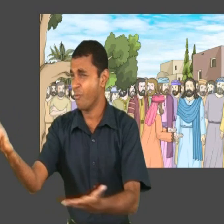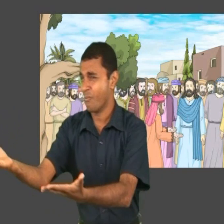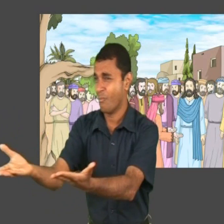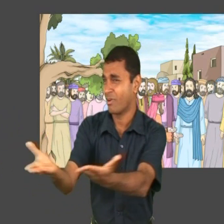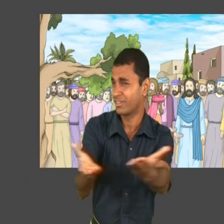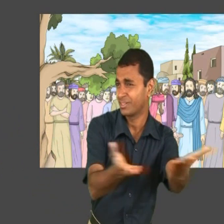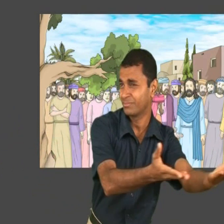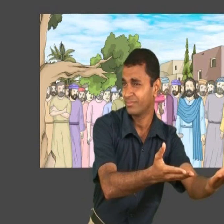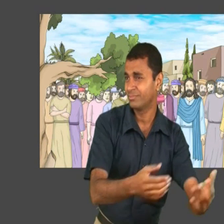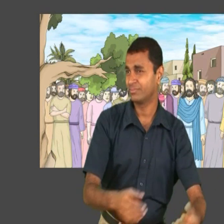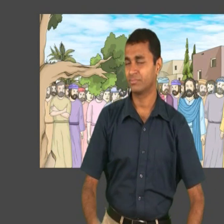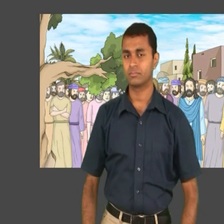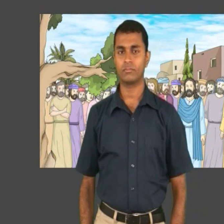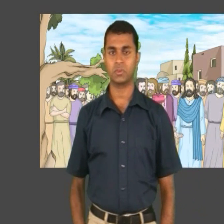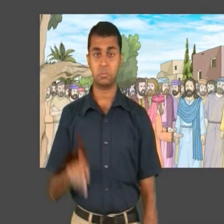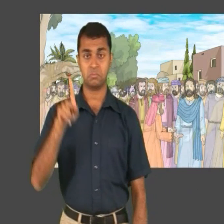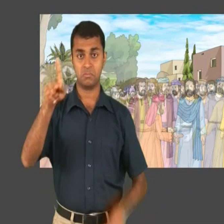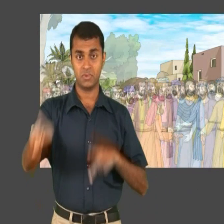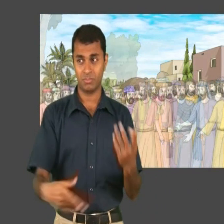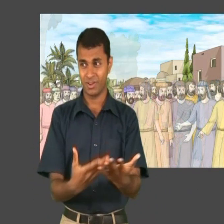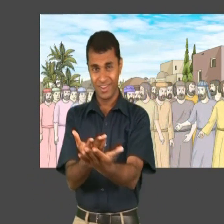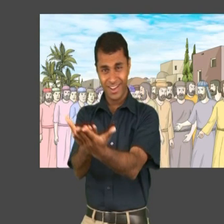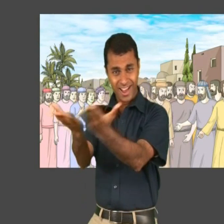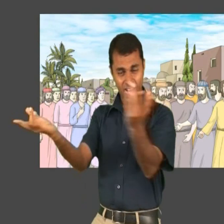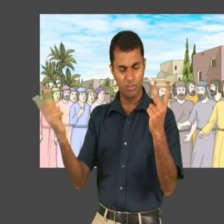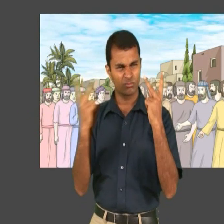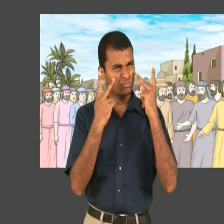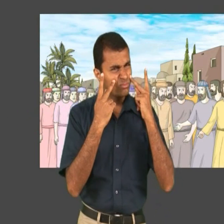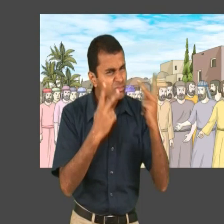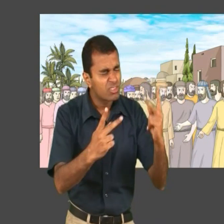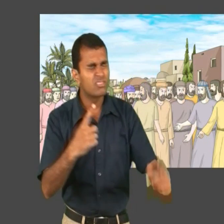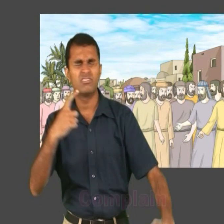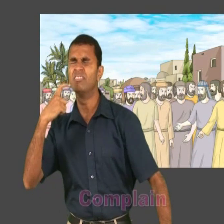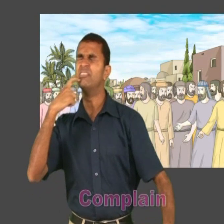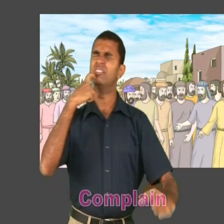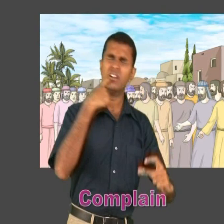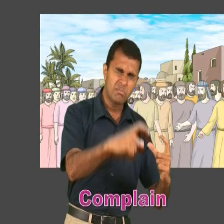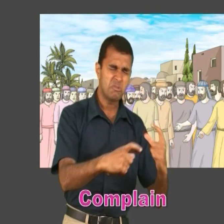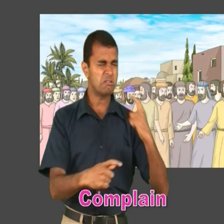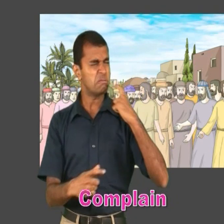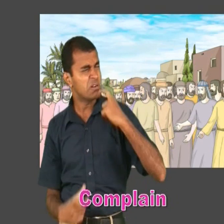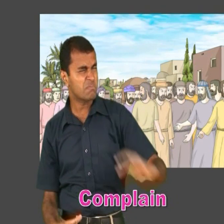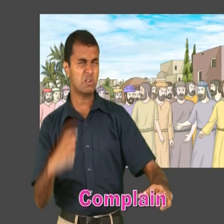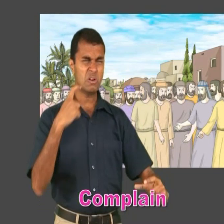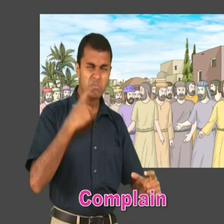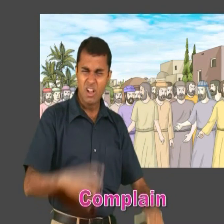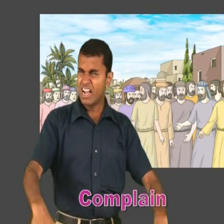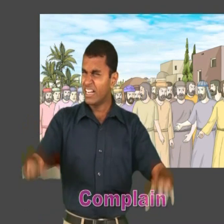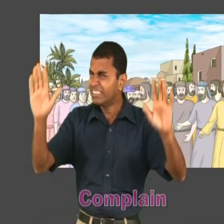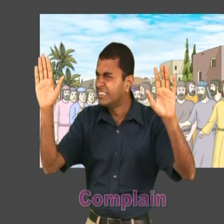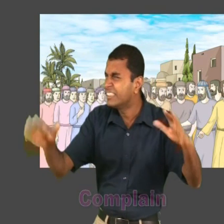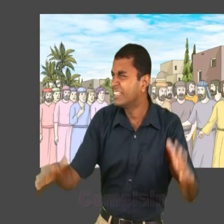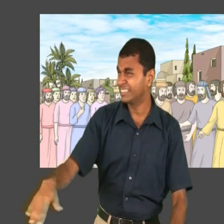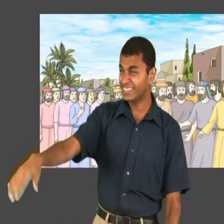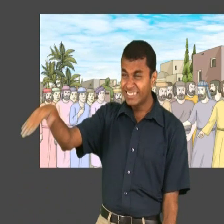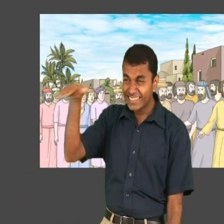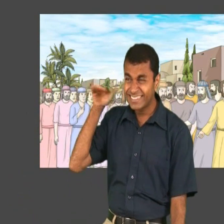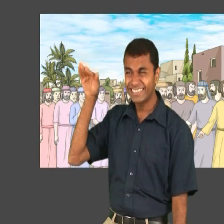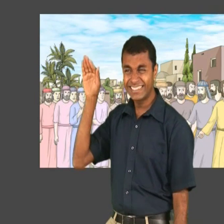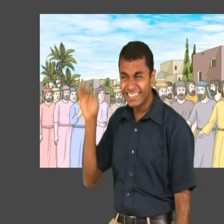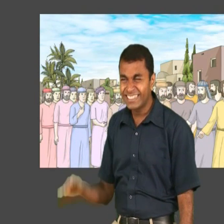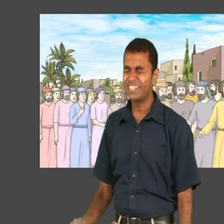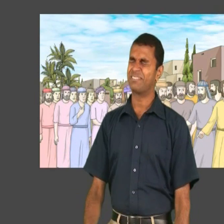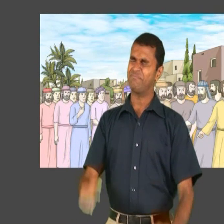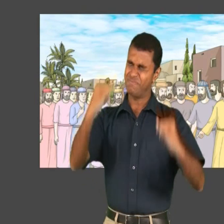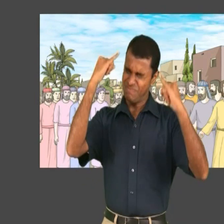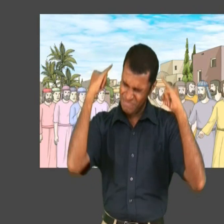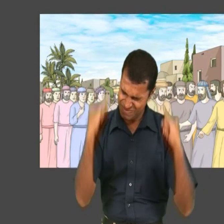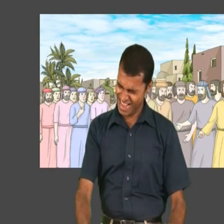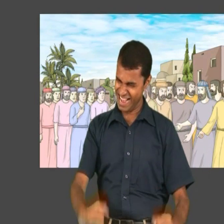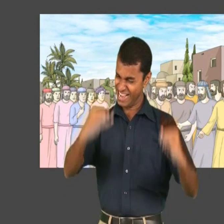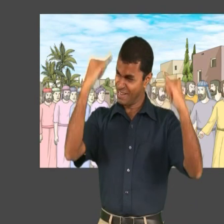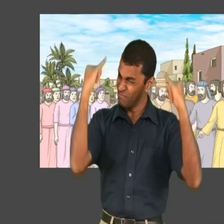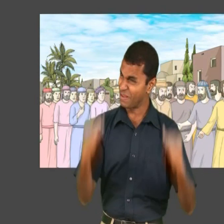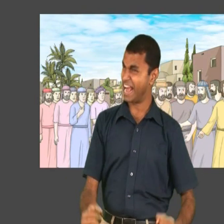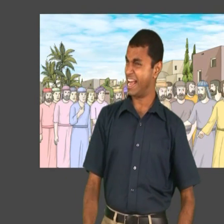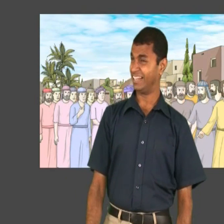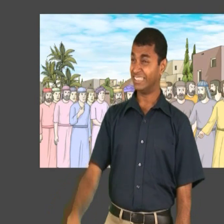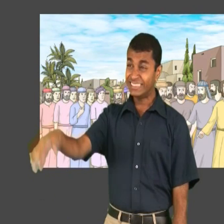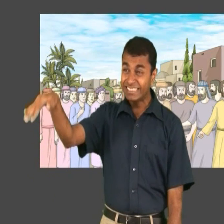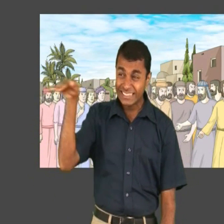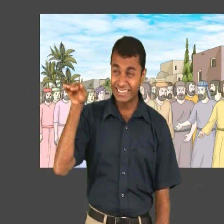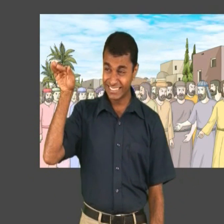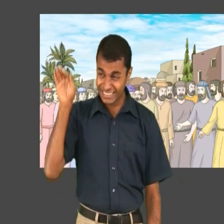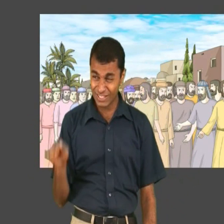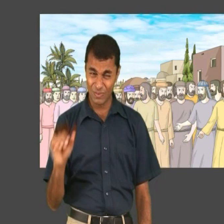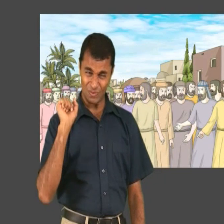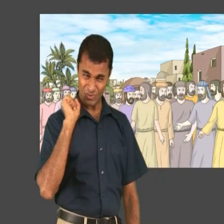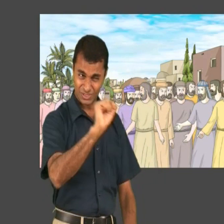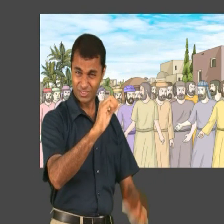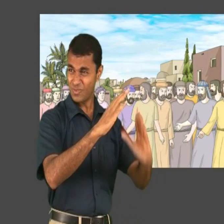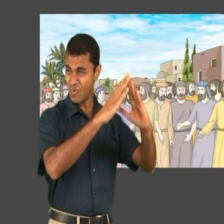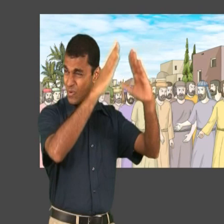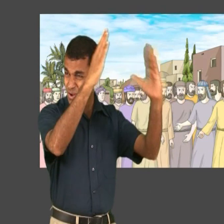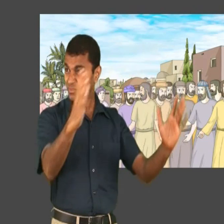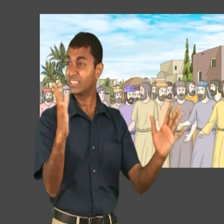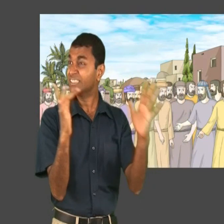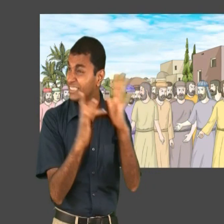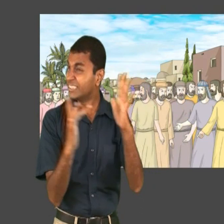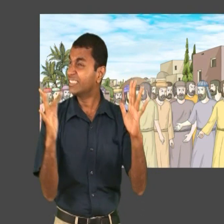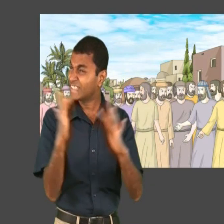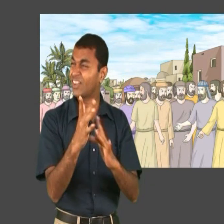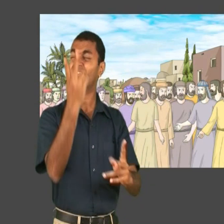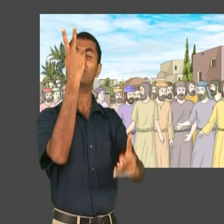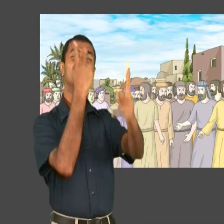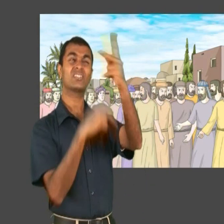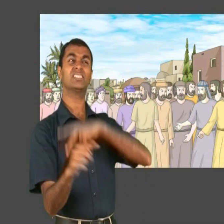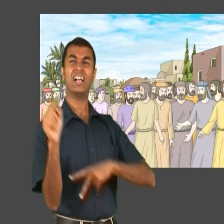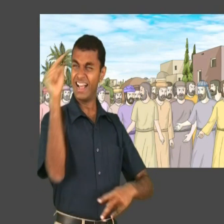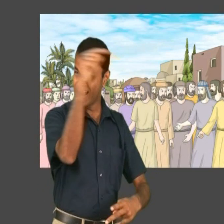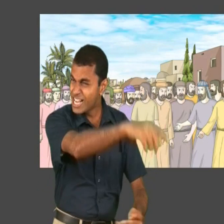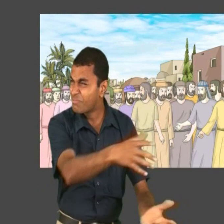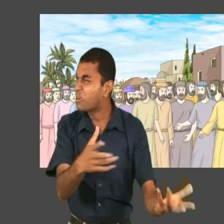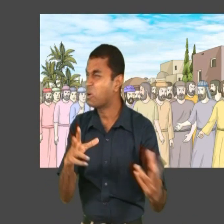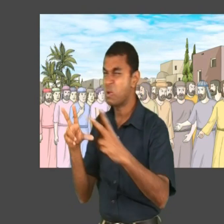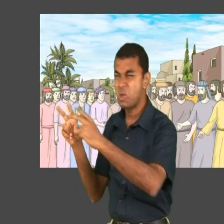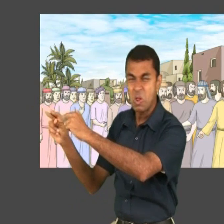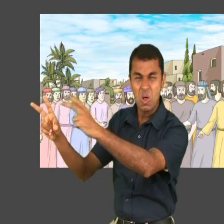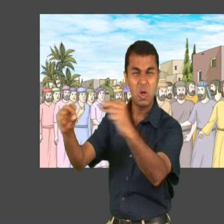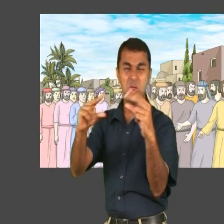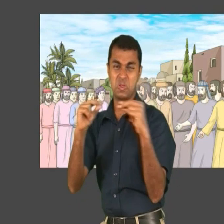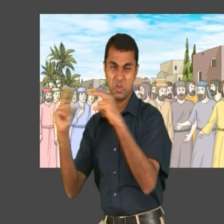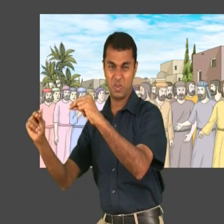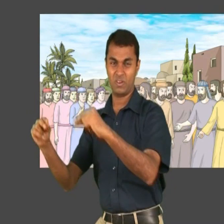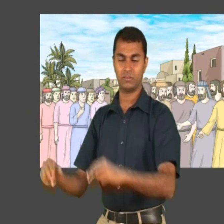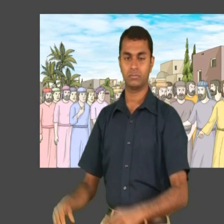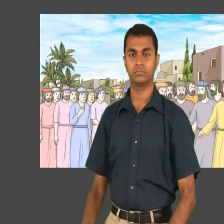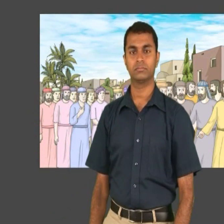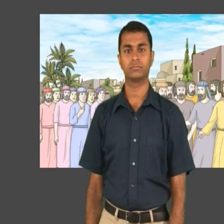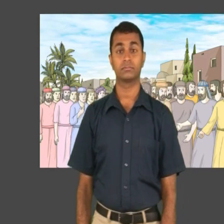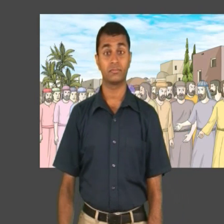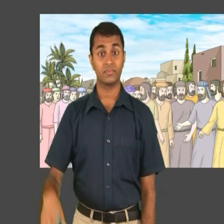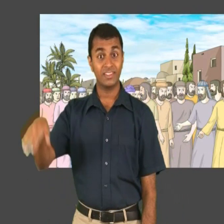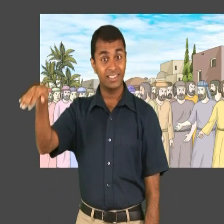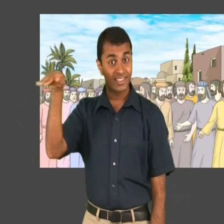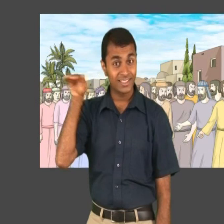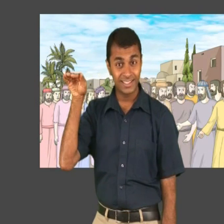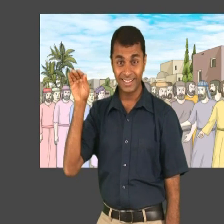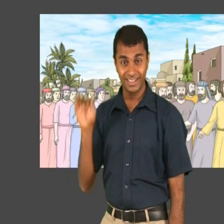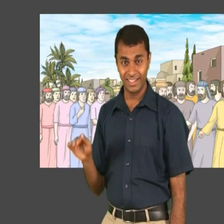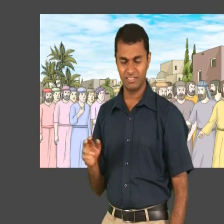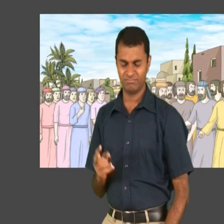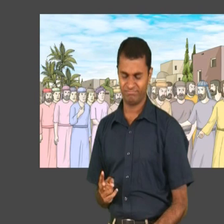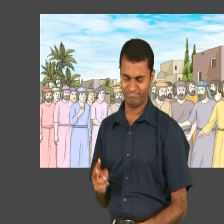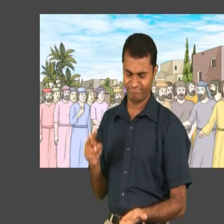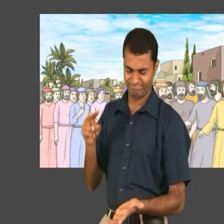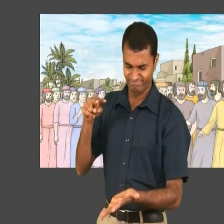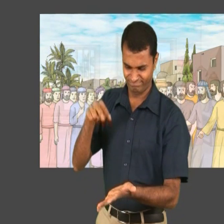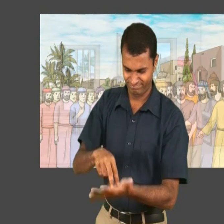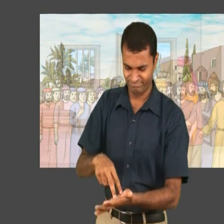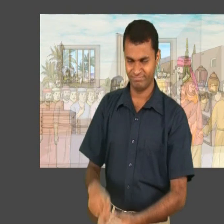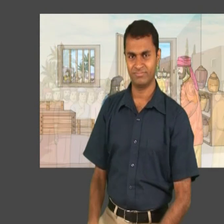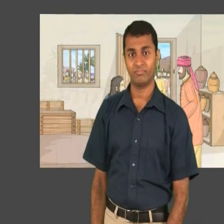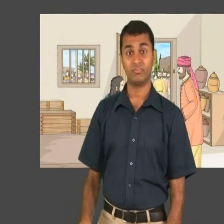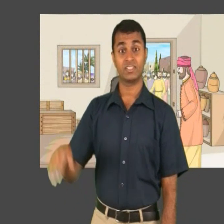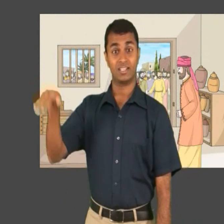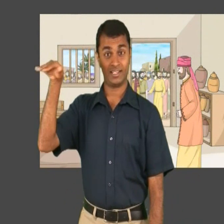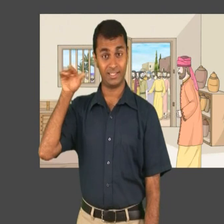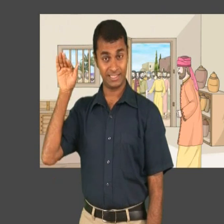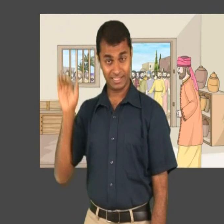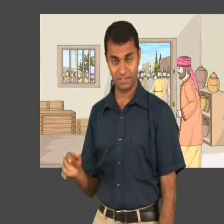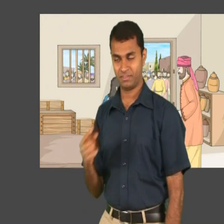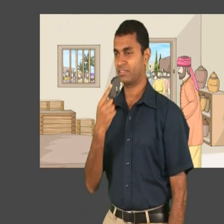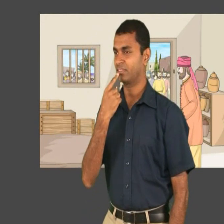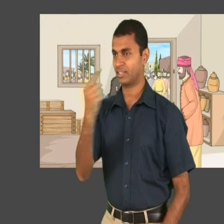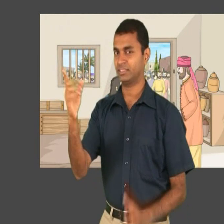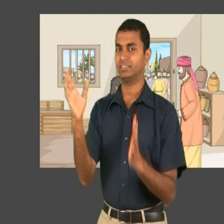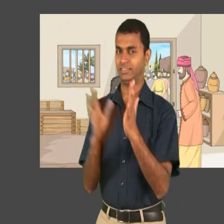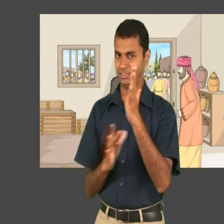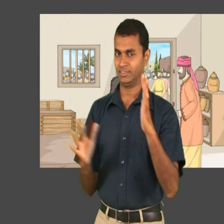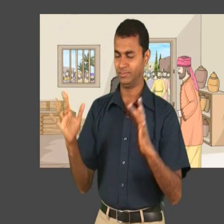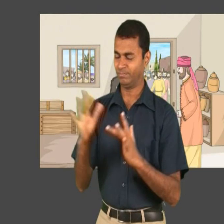And all who saw this began to grumble, saying, “He has gone to be the guest of a sinful man!”